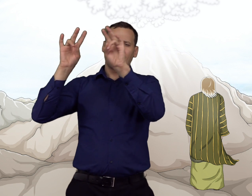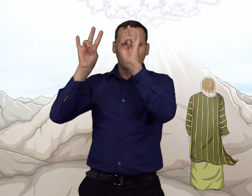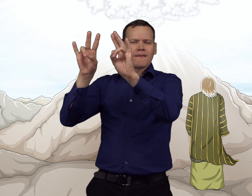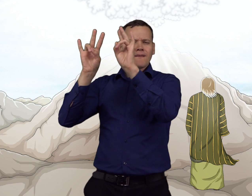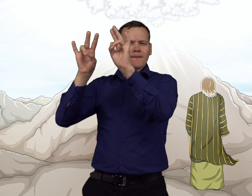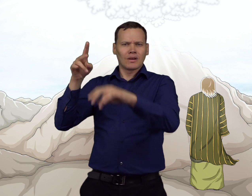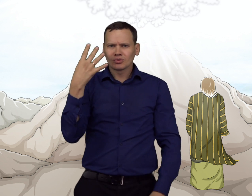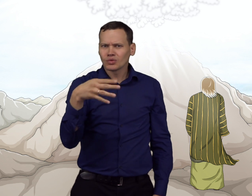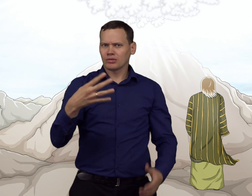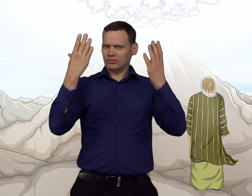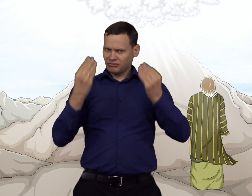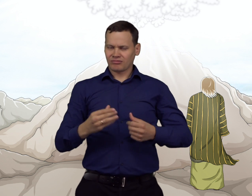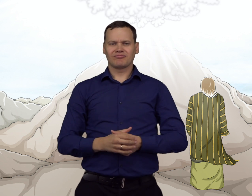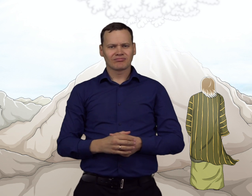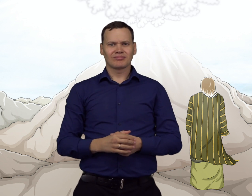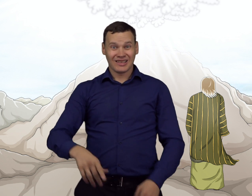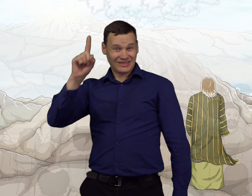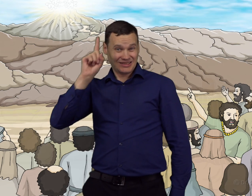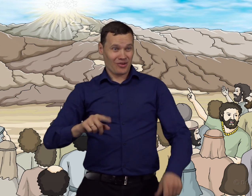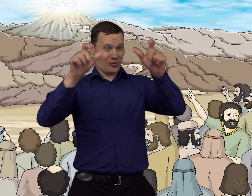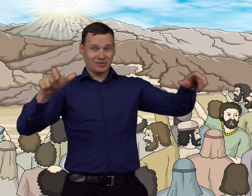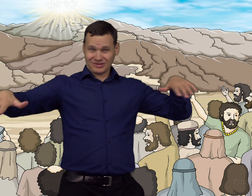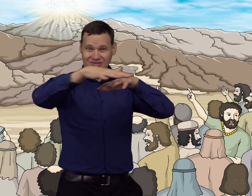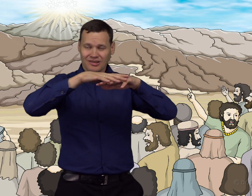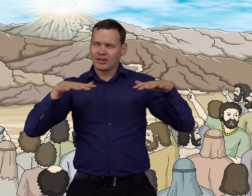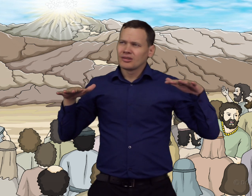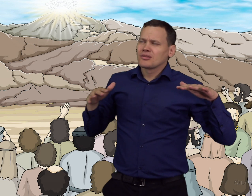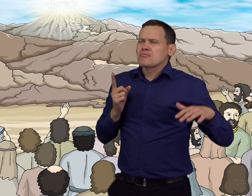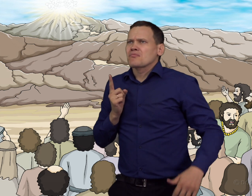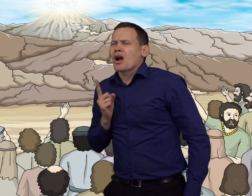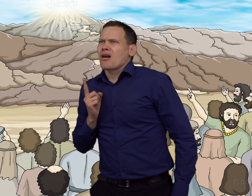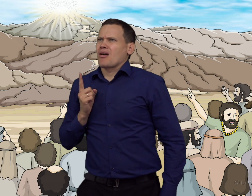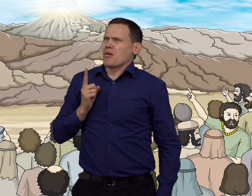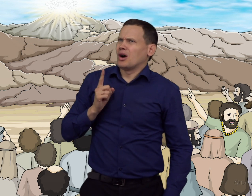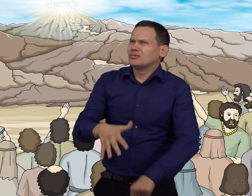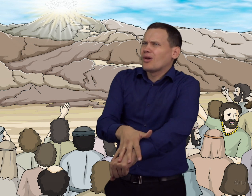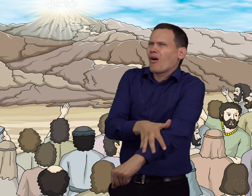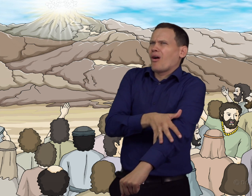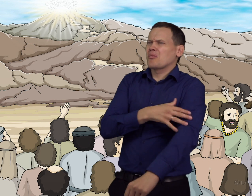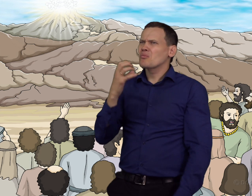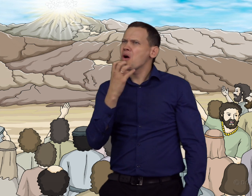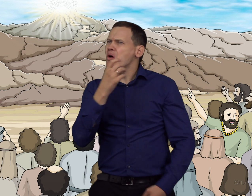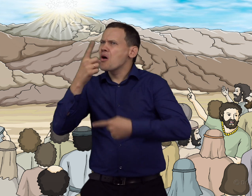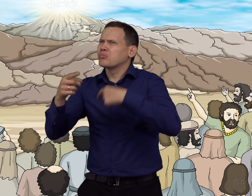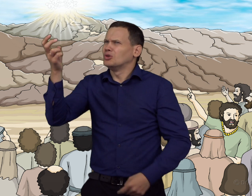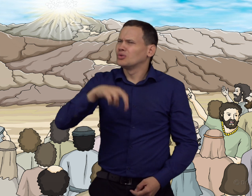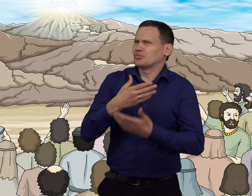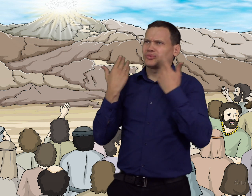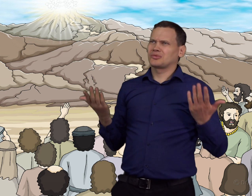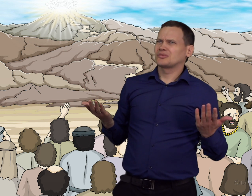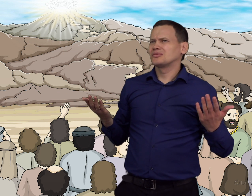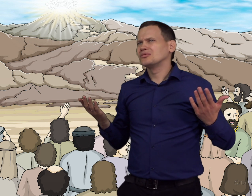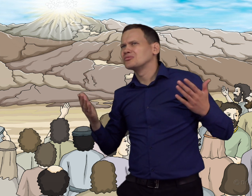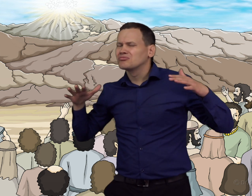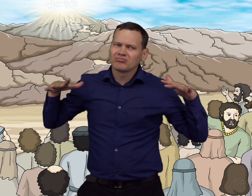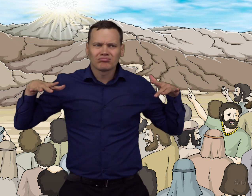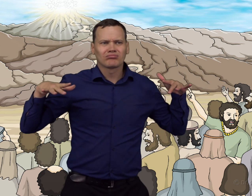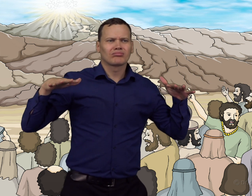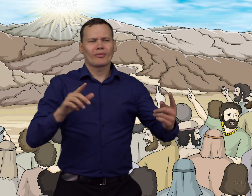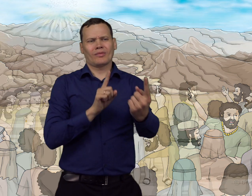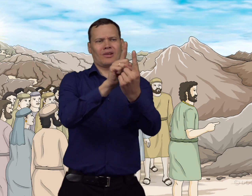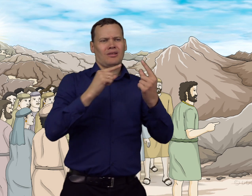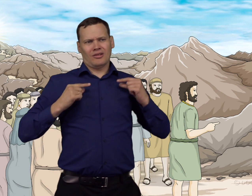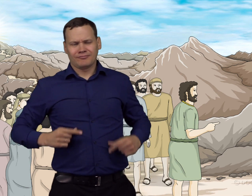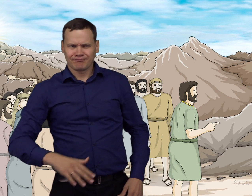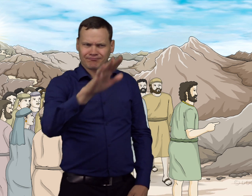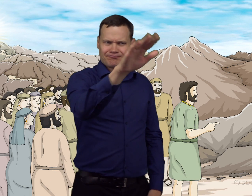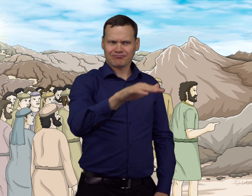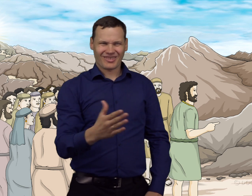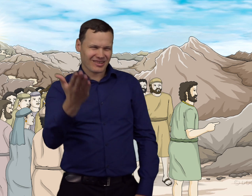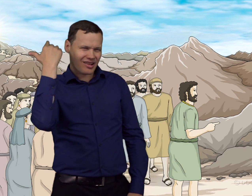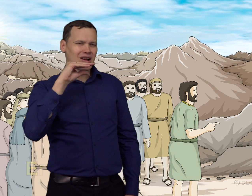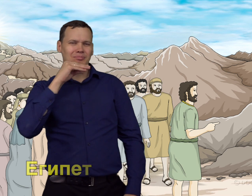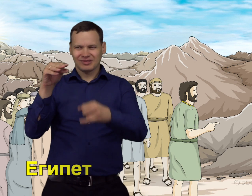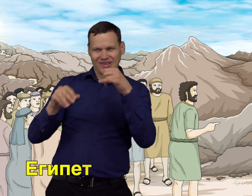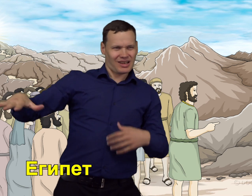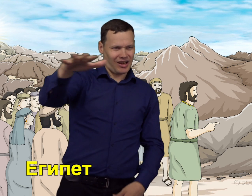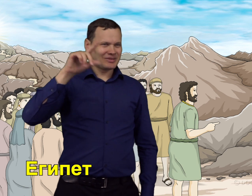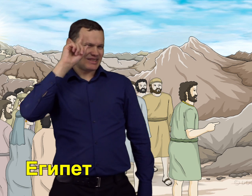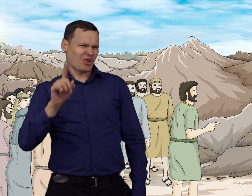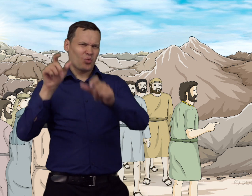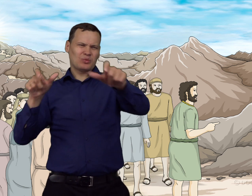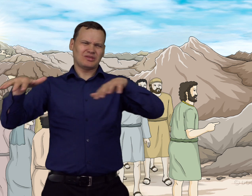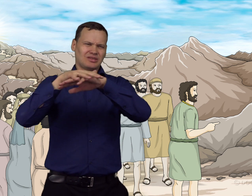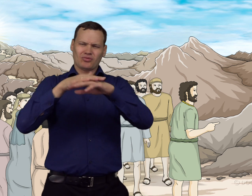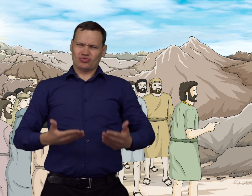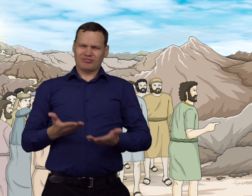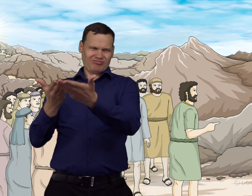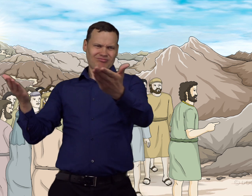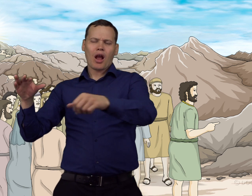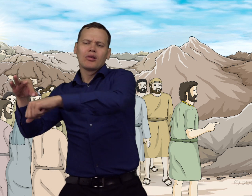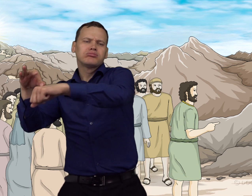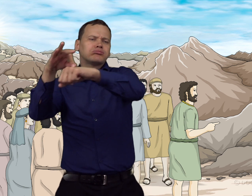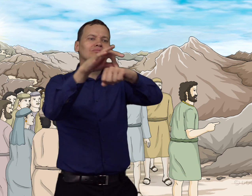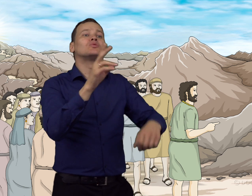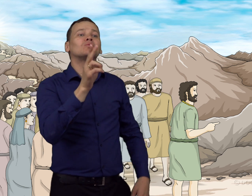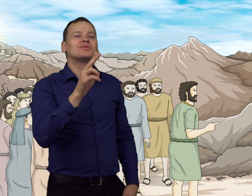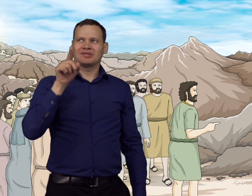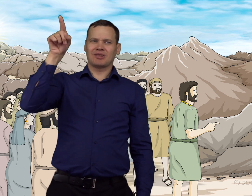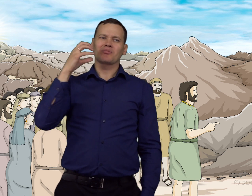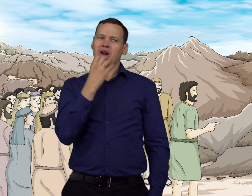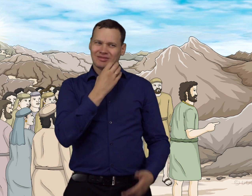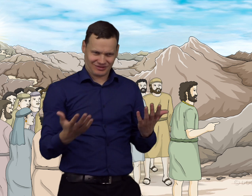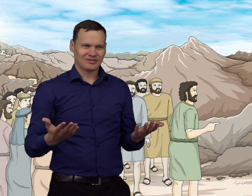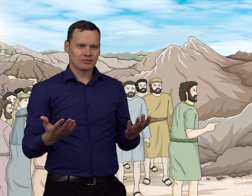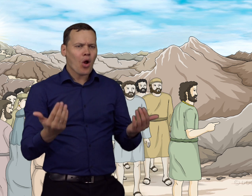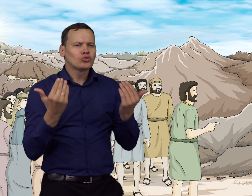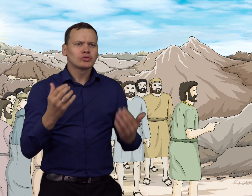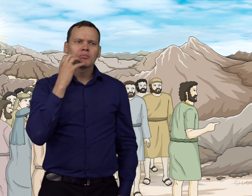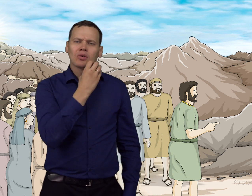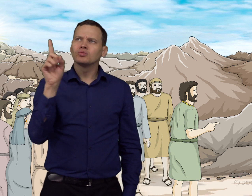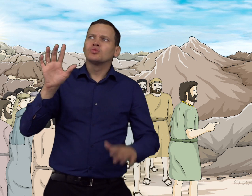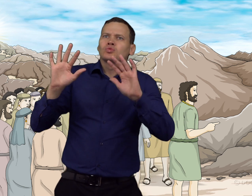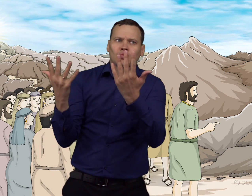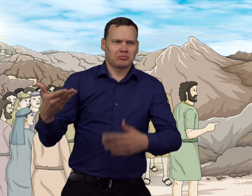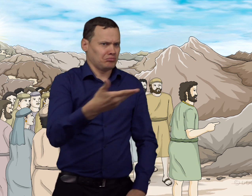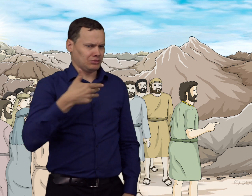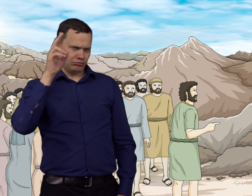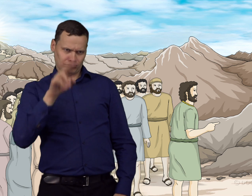Now when the people saw that Moses was delayed in coming down from the mountain, they gathered around Aaron and said, “Come, make us gods who will go before us.